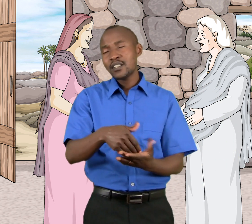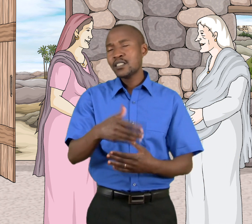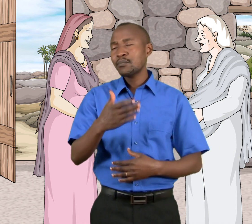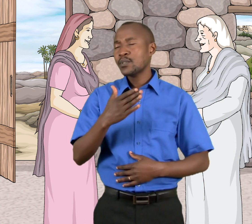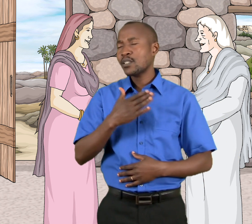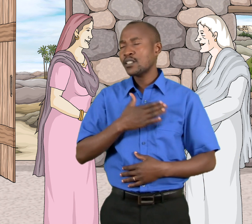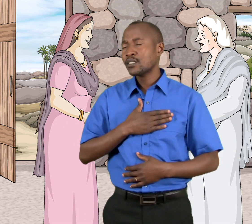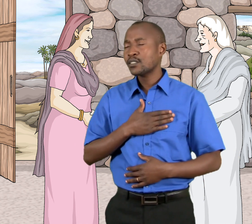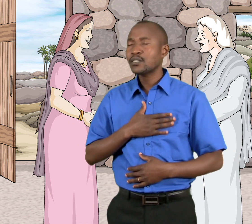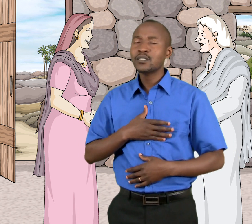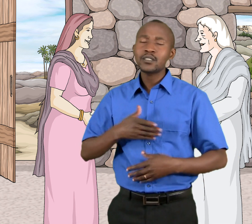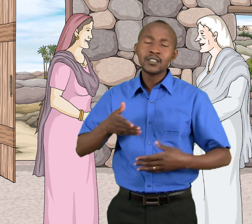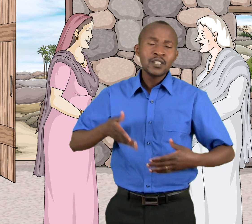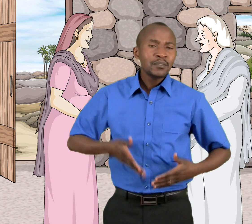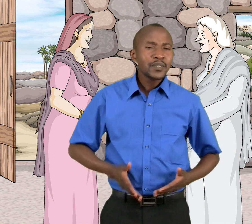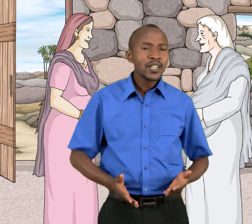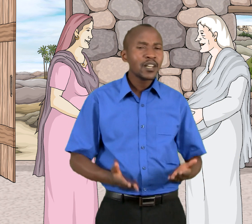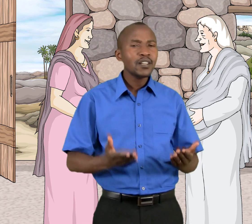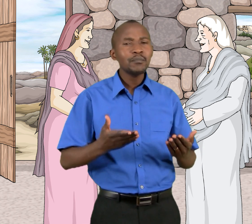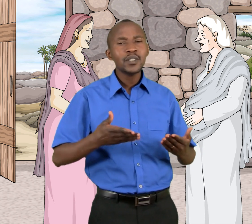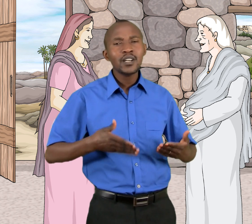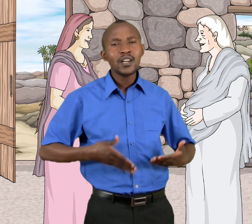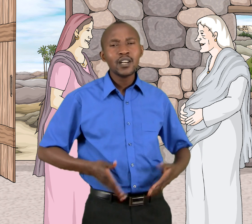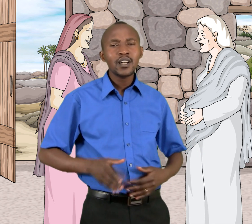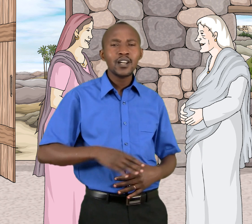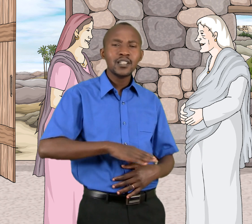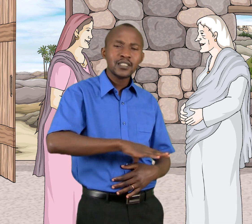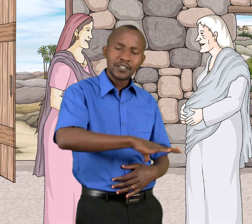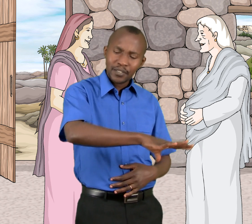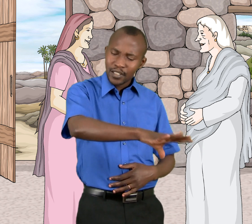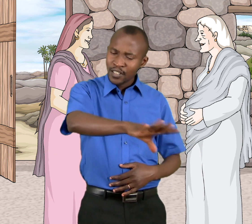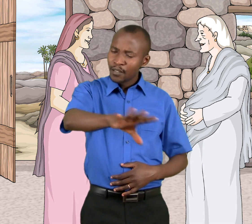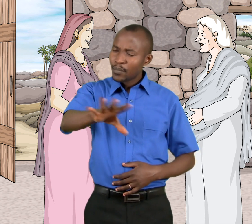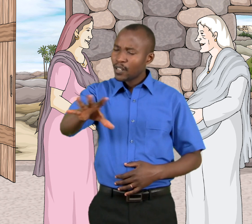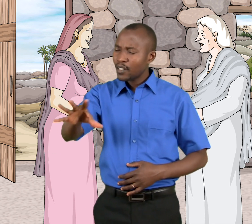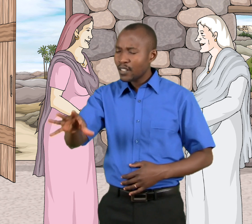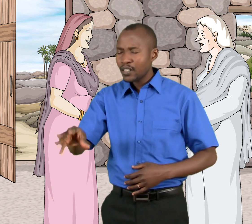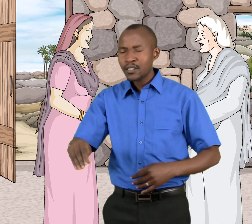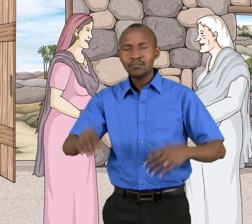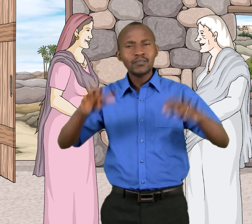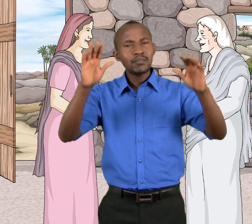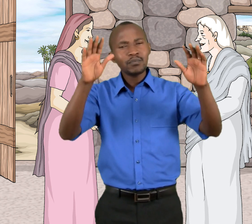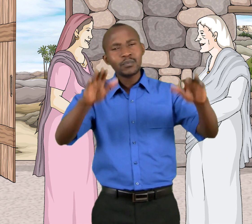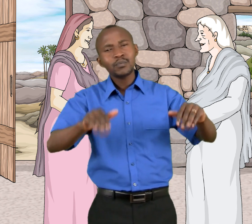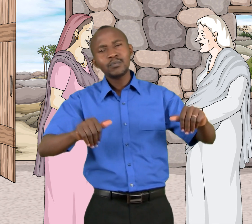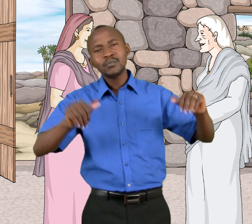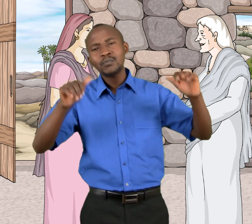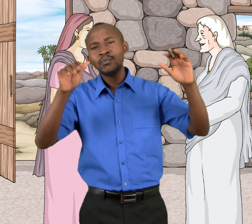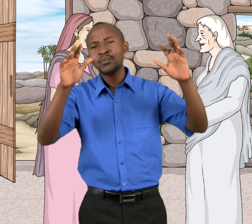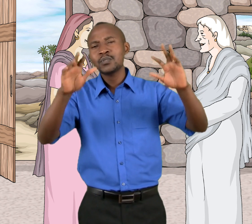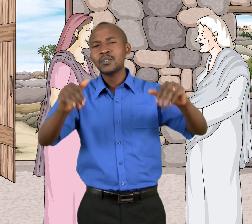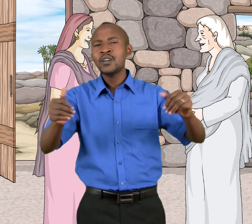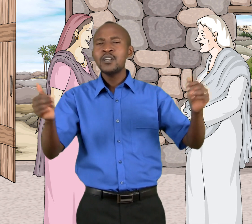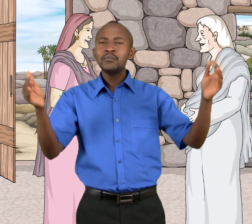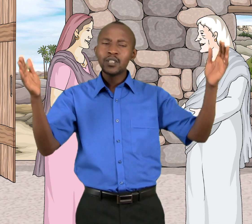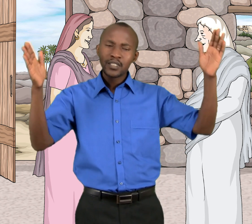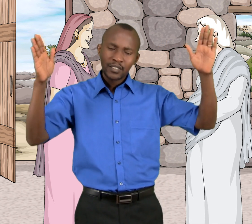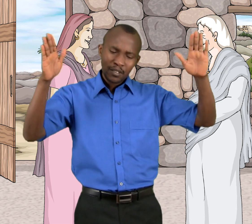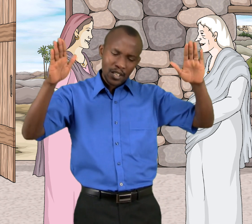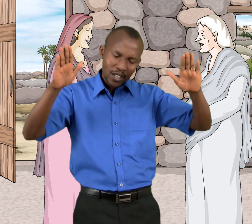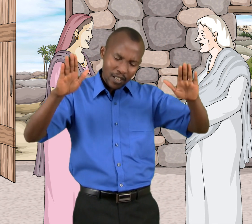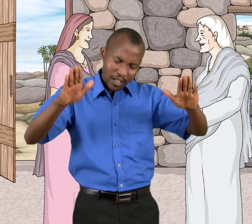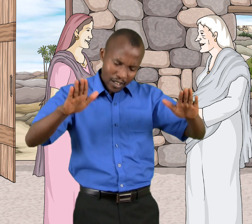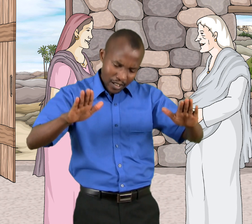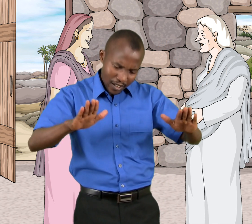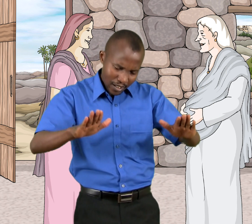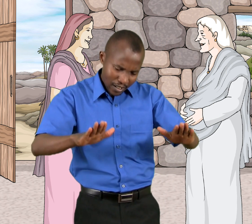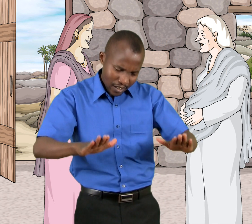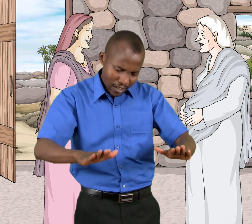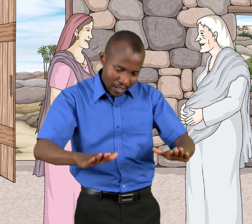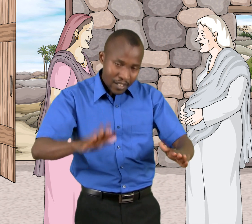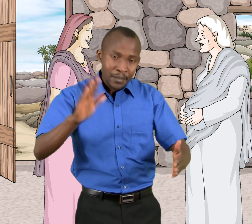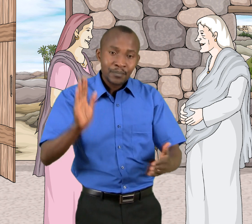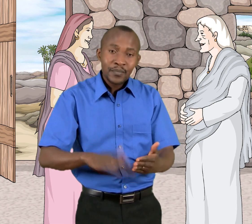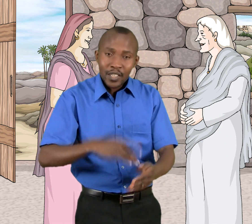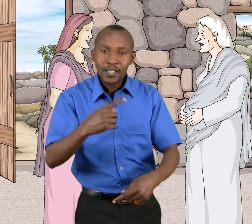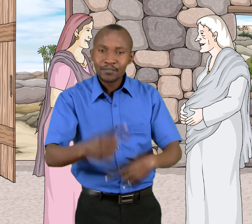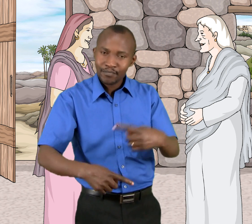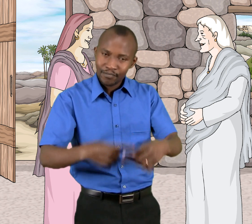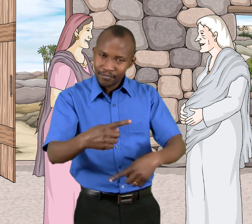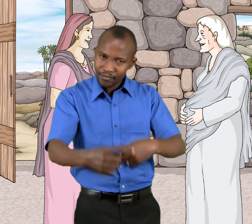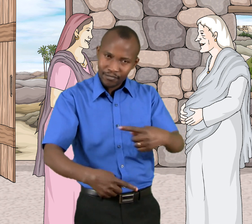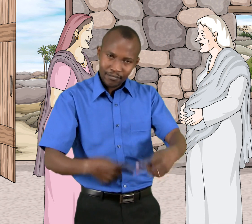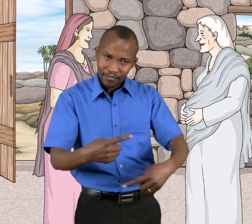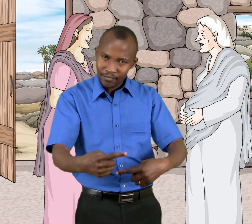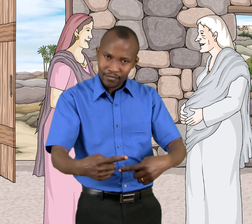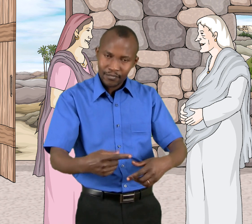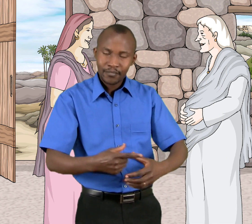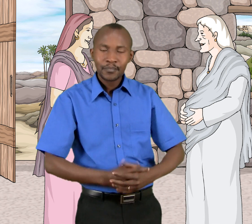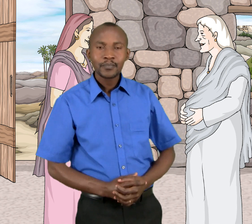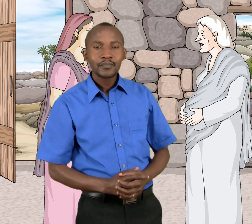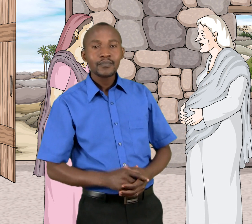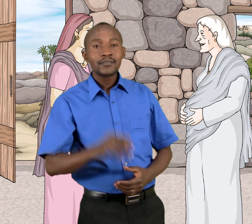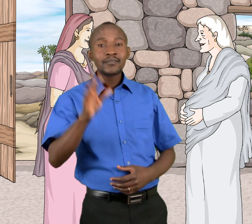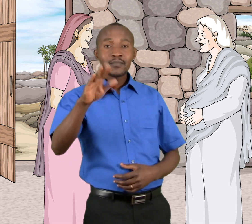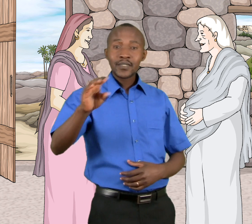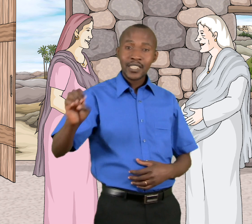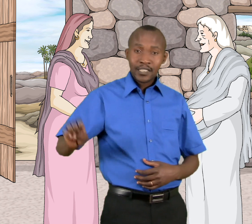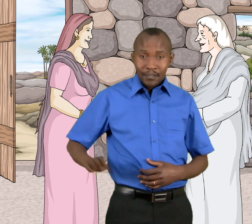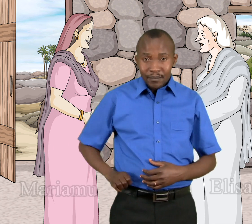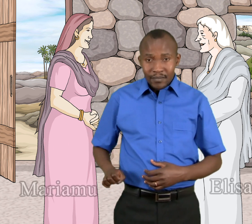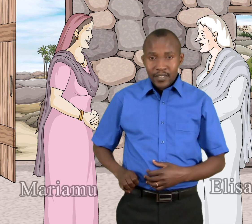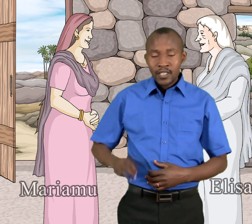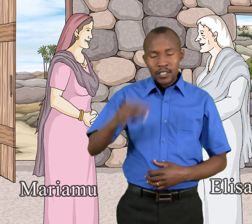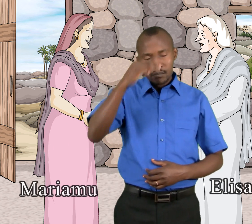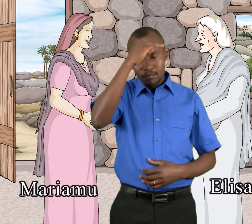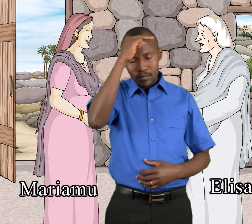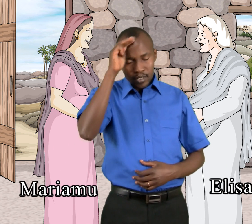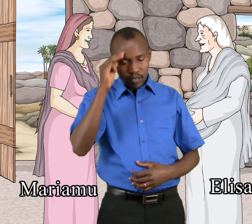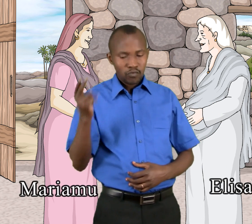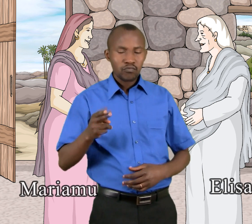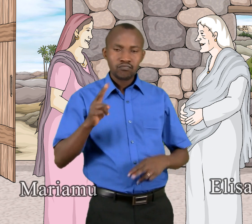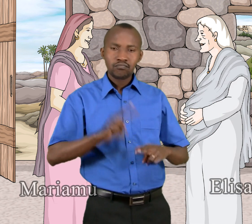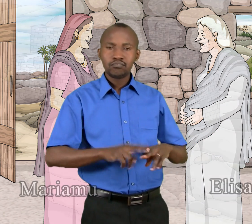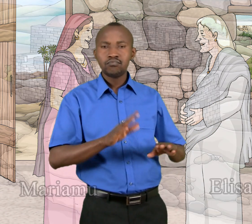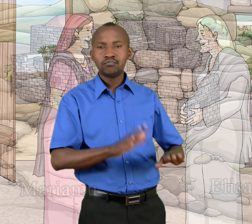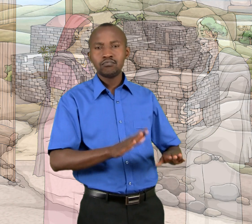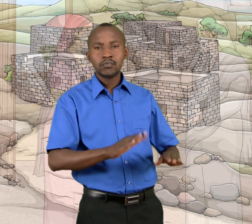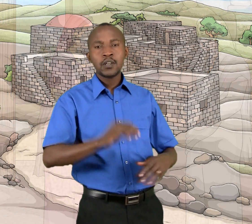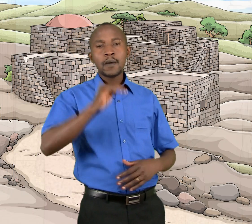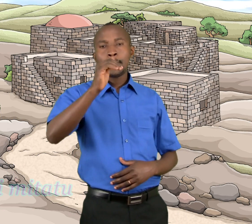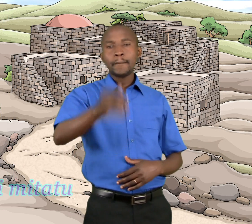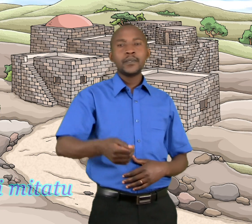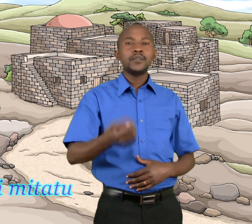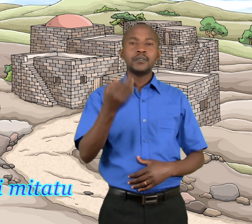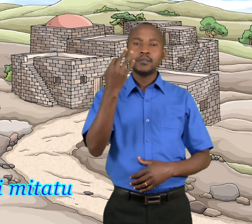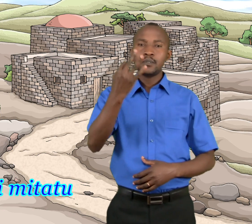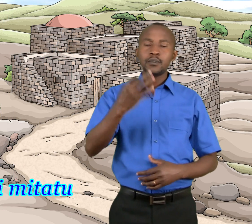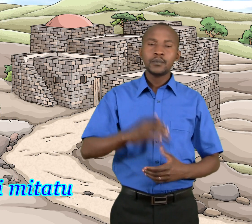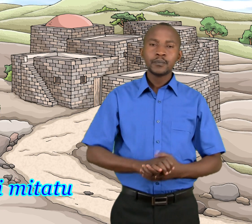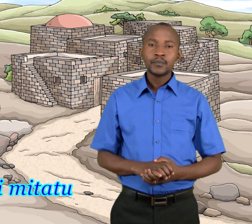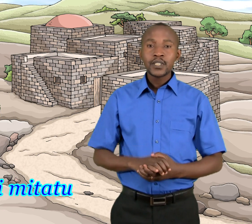He has filled the hungry with good things, but has sent the rich away empty. He has helped His servant Israel, remembering to be merciful, as He promised to our fathers, to Abraham and his descendants forever.”